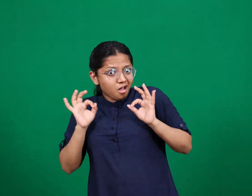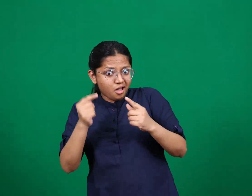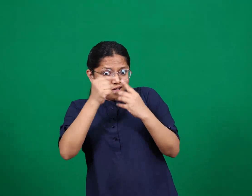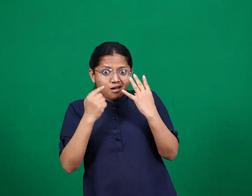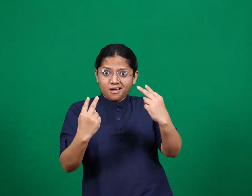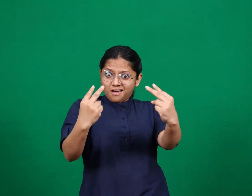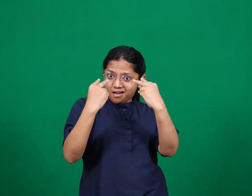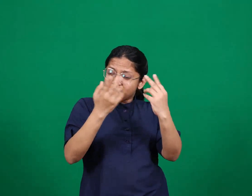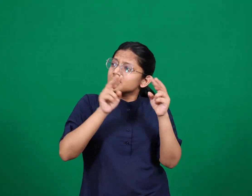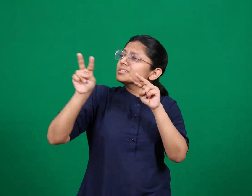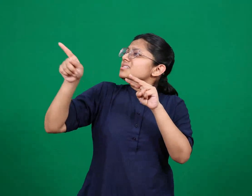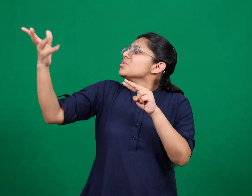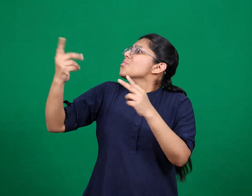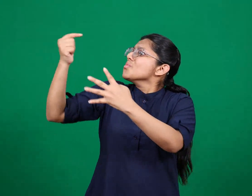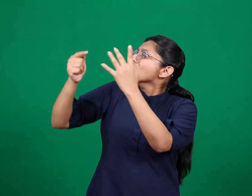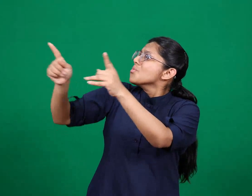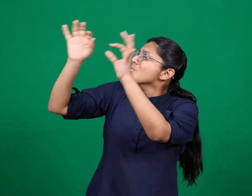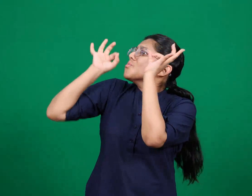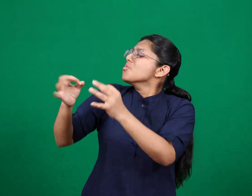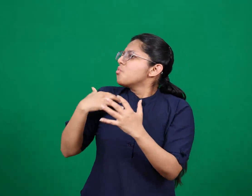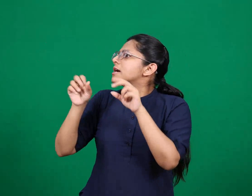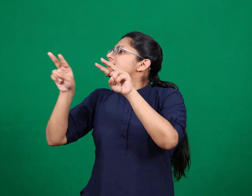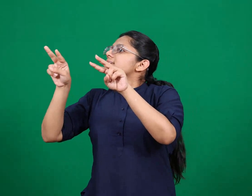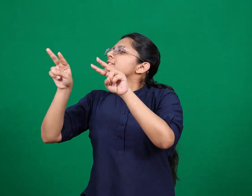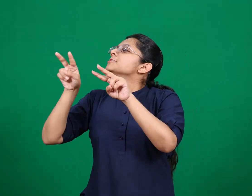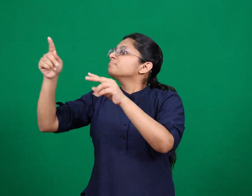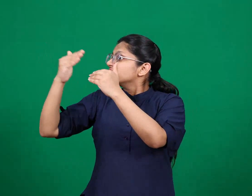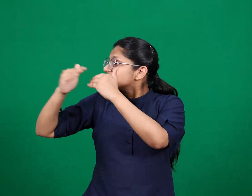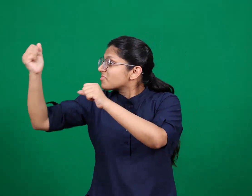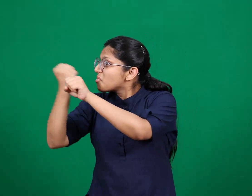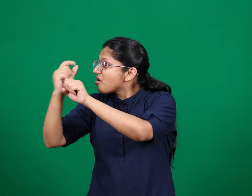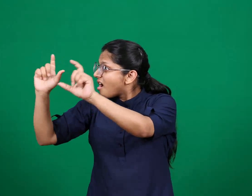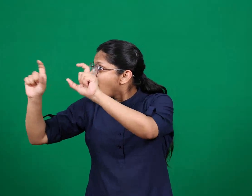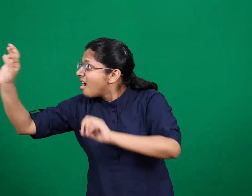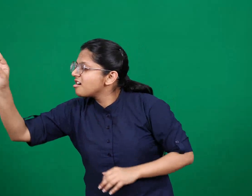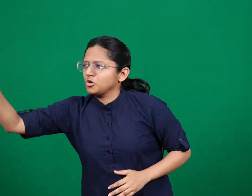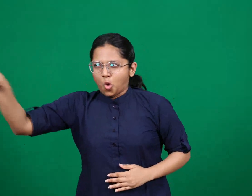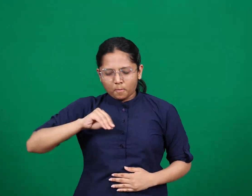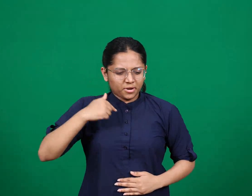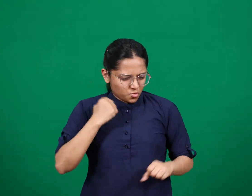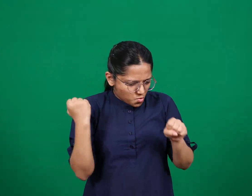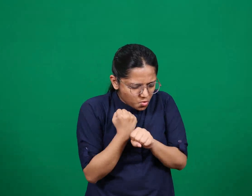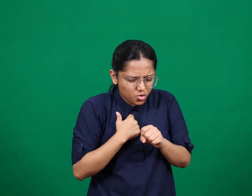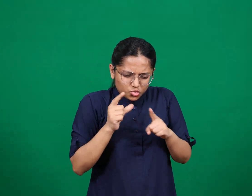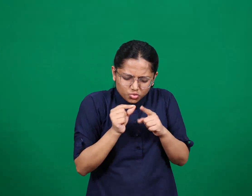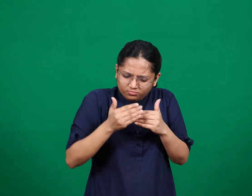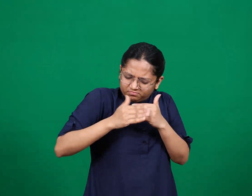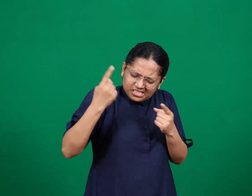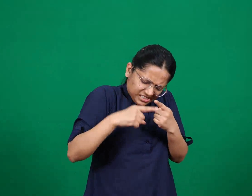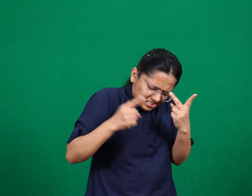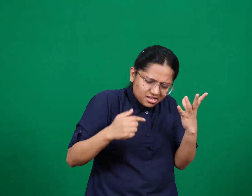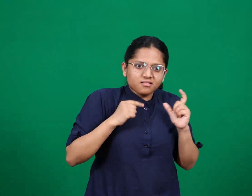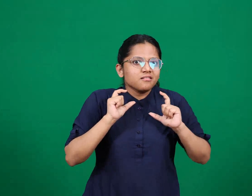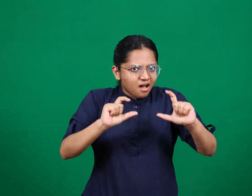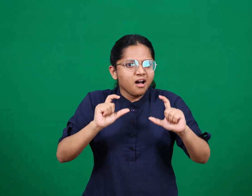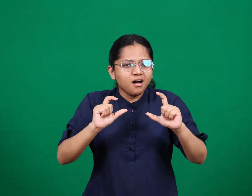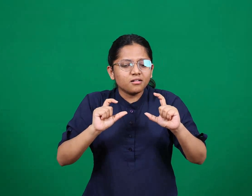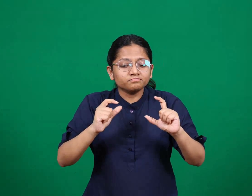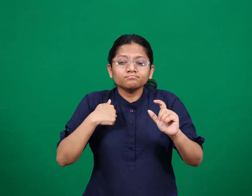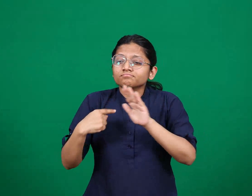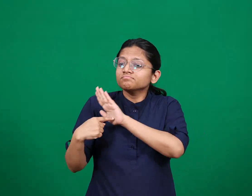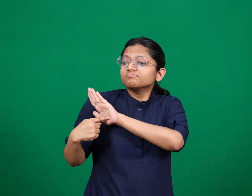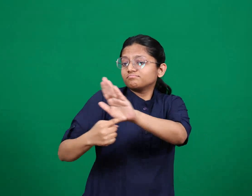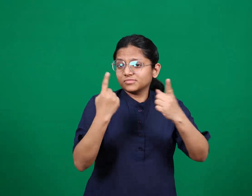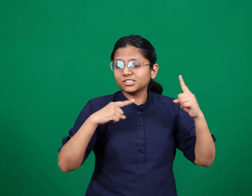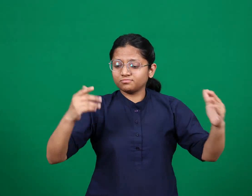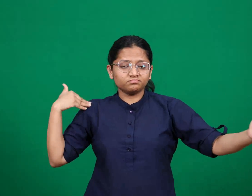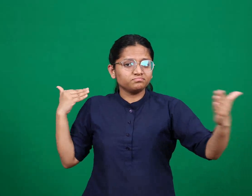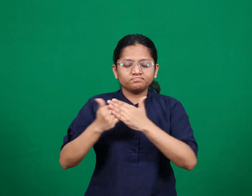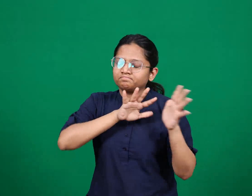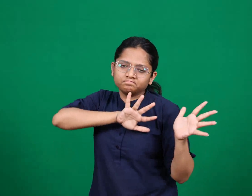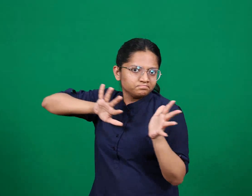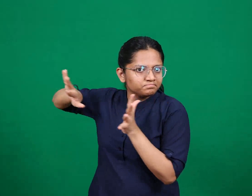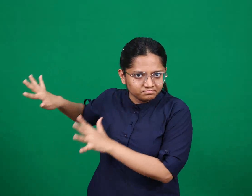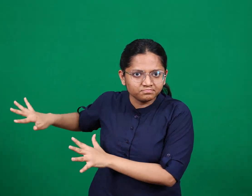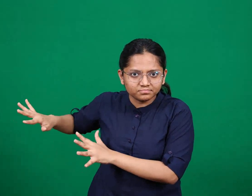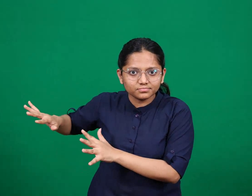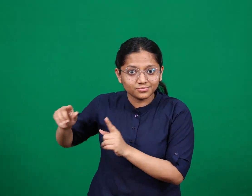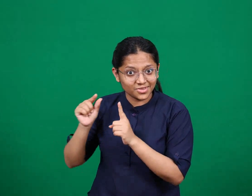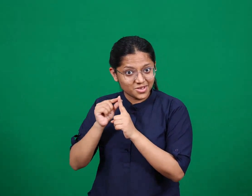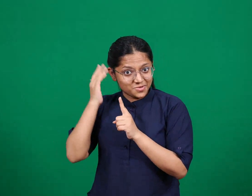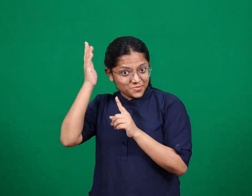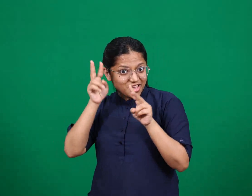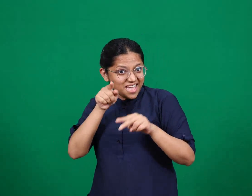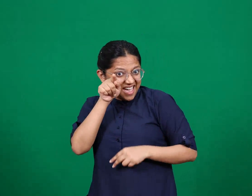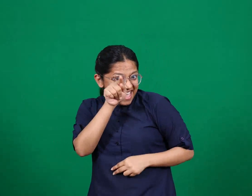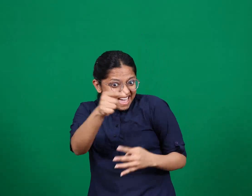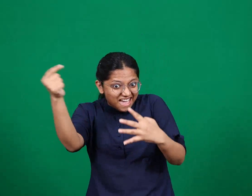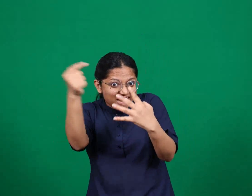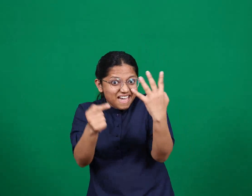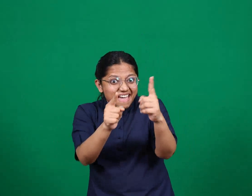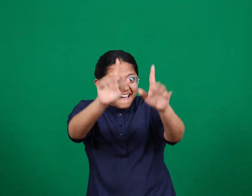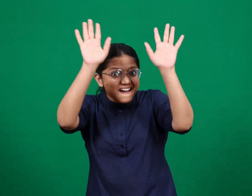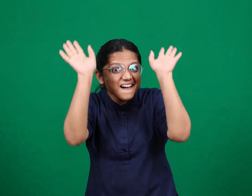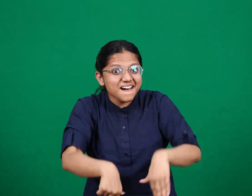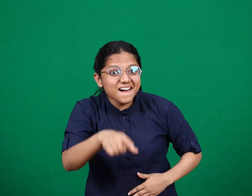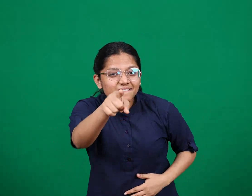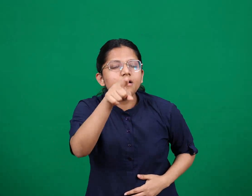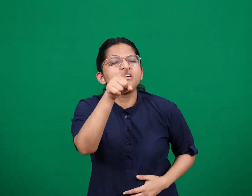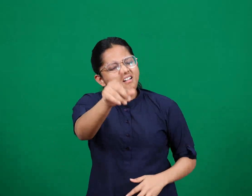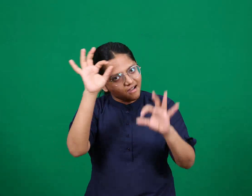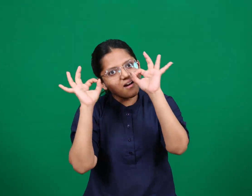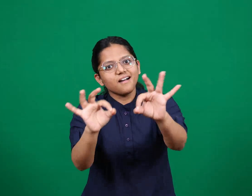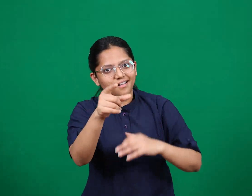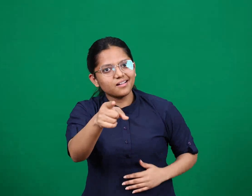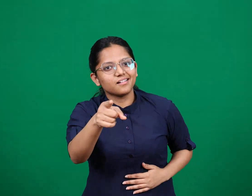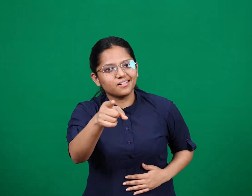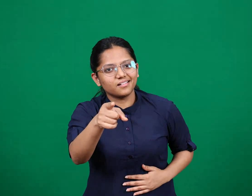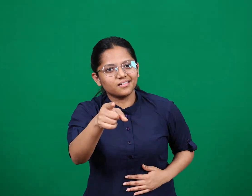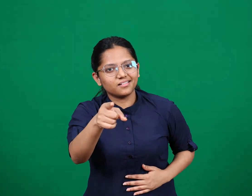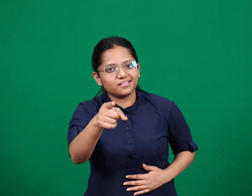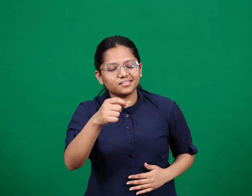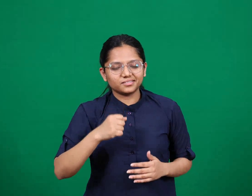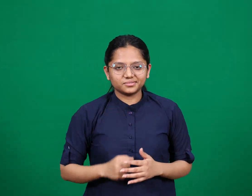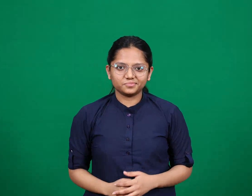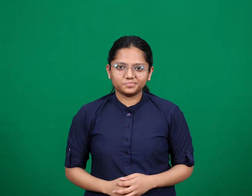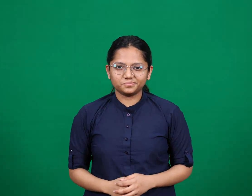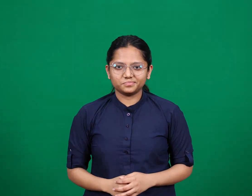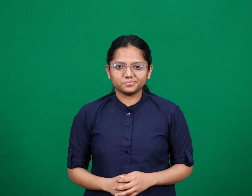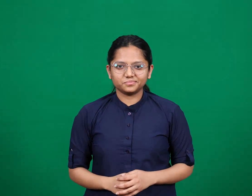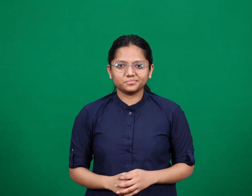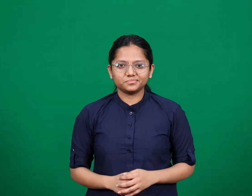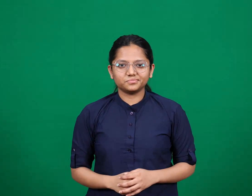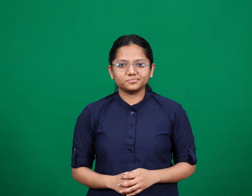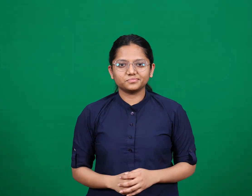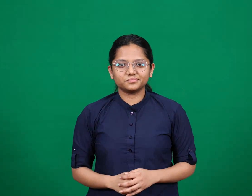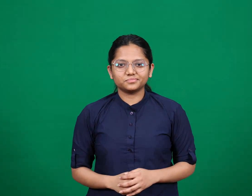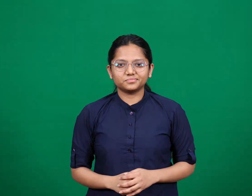In every way you have proved yourselves to be innocent in this matter.